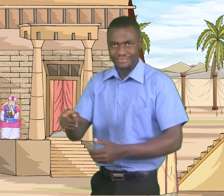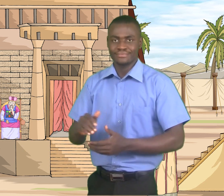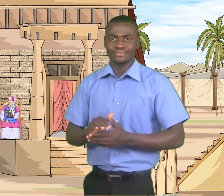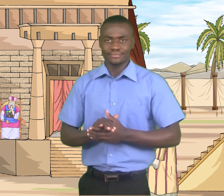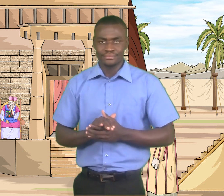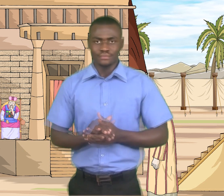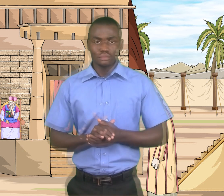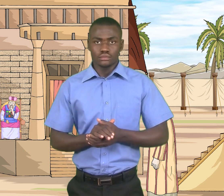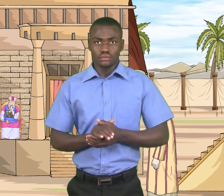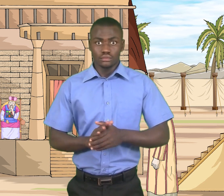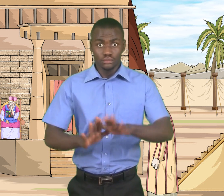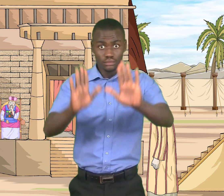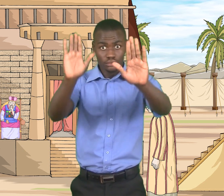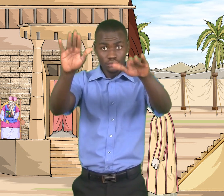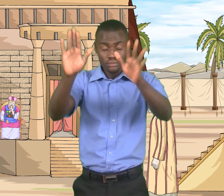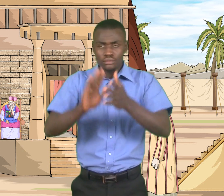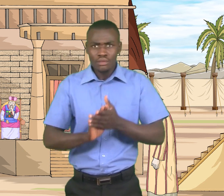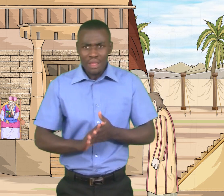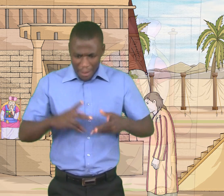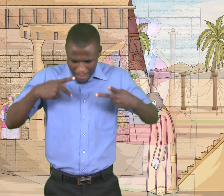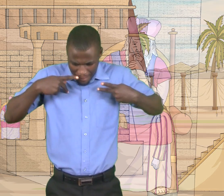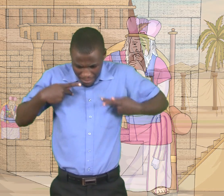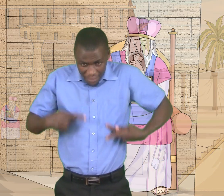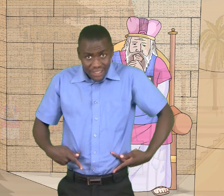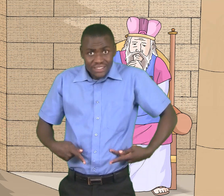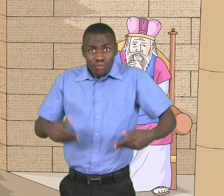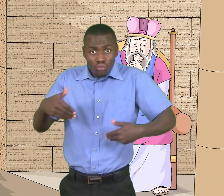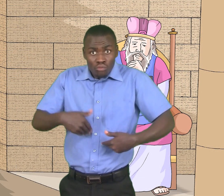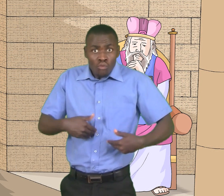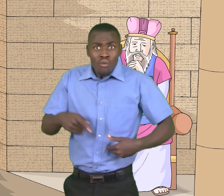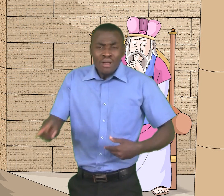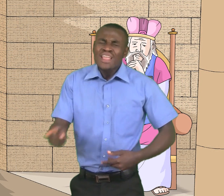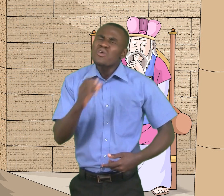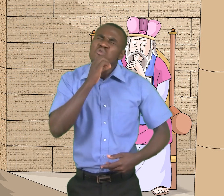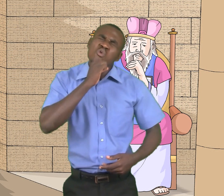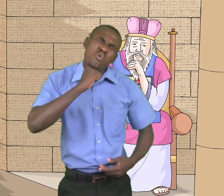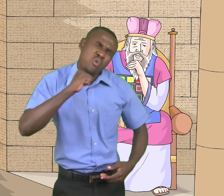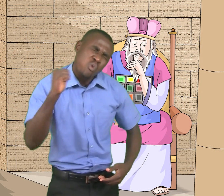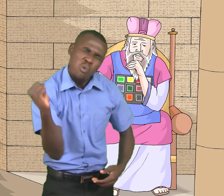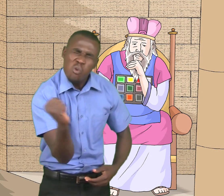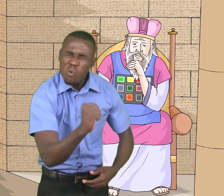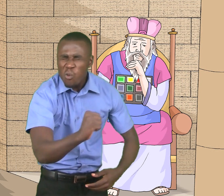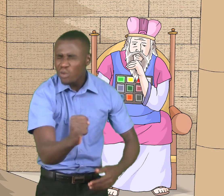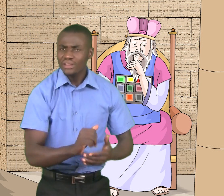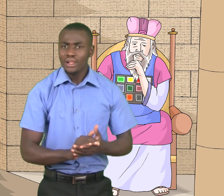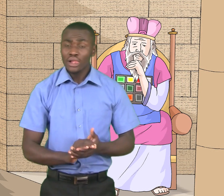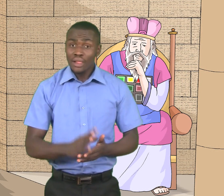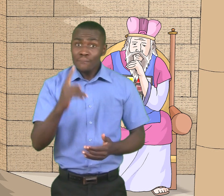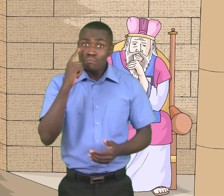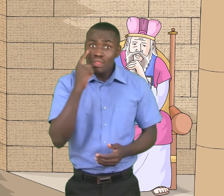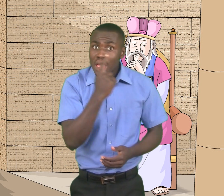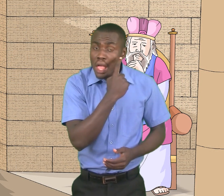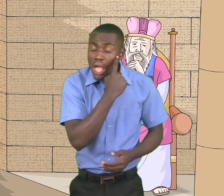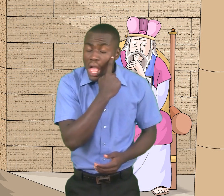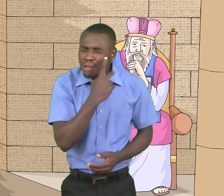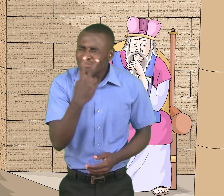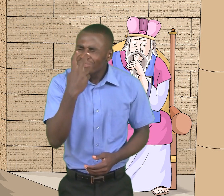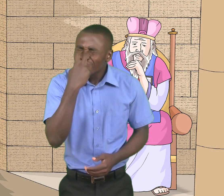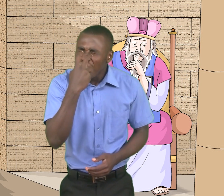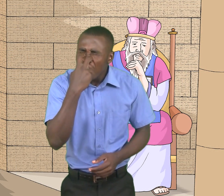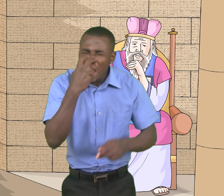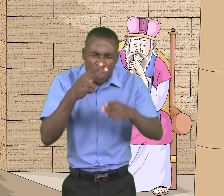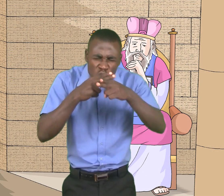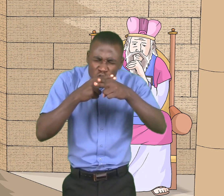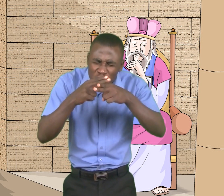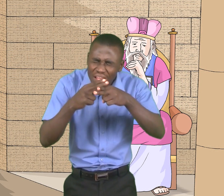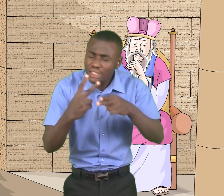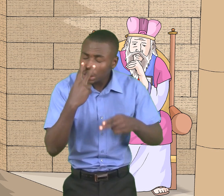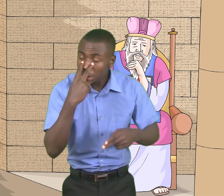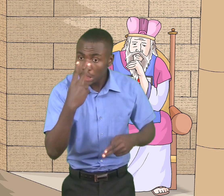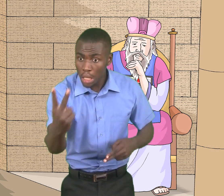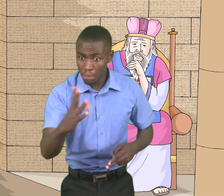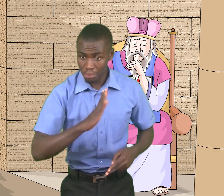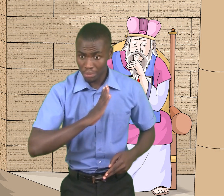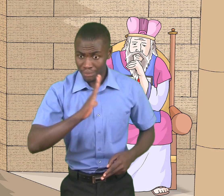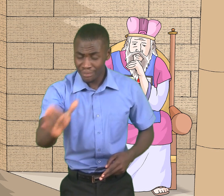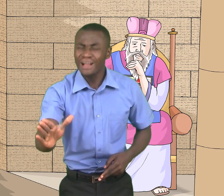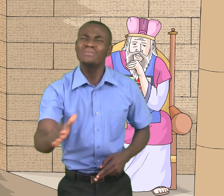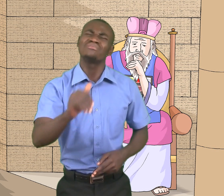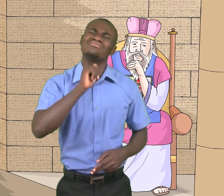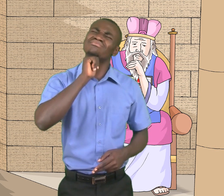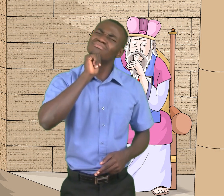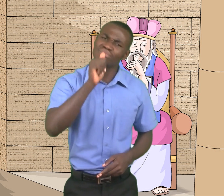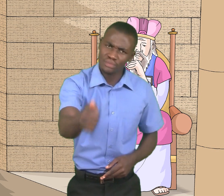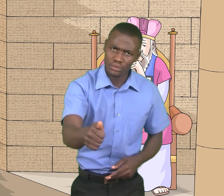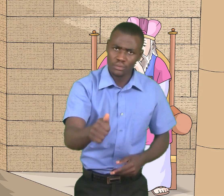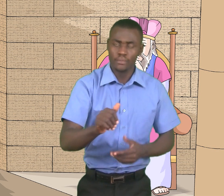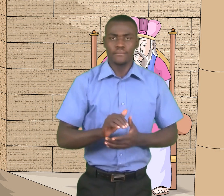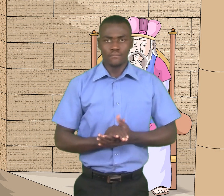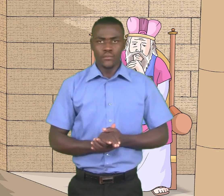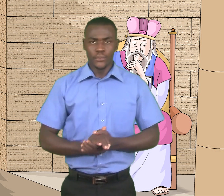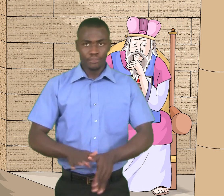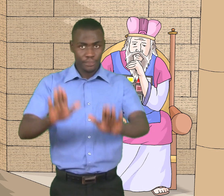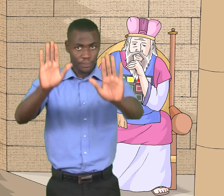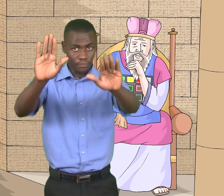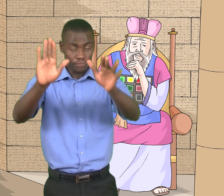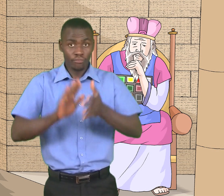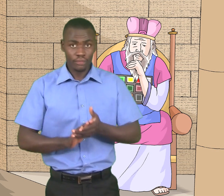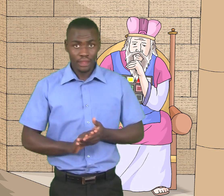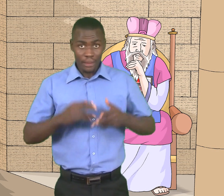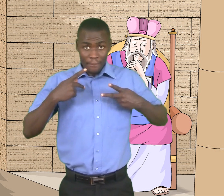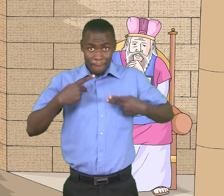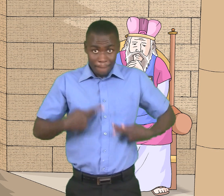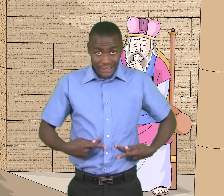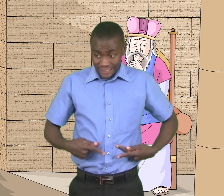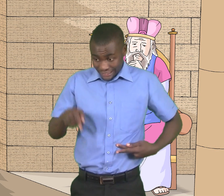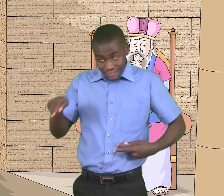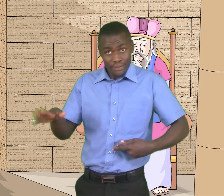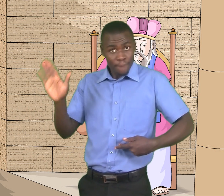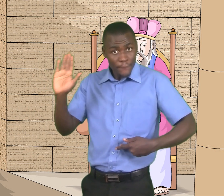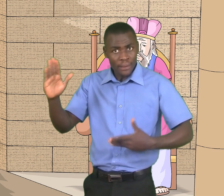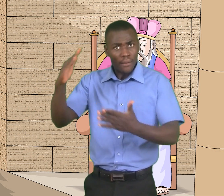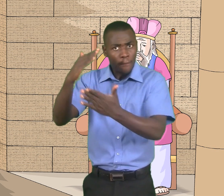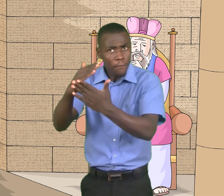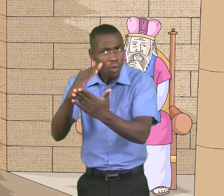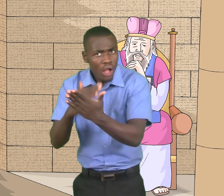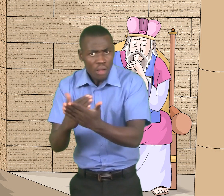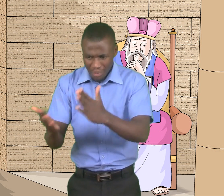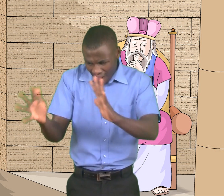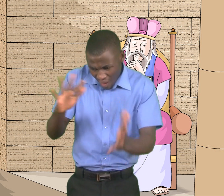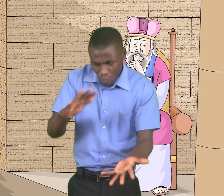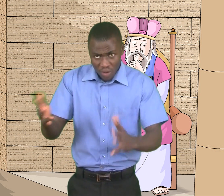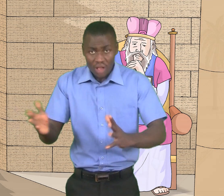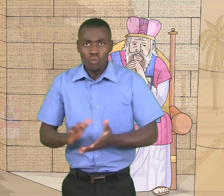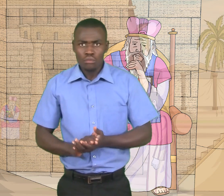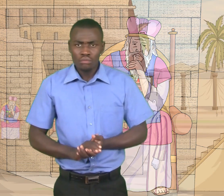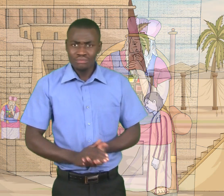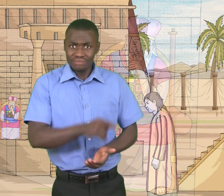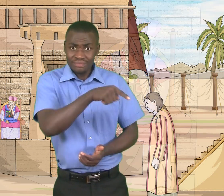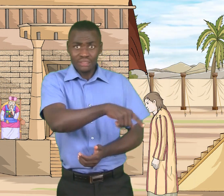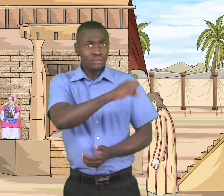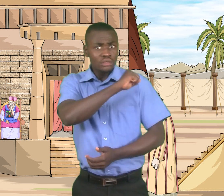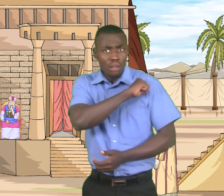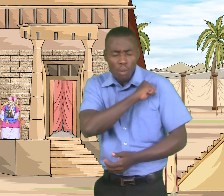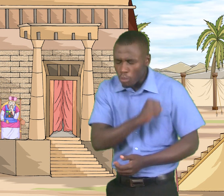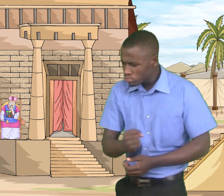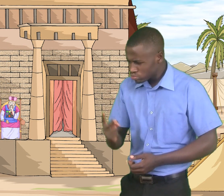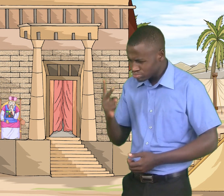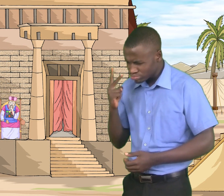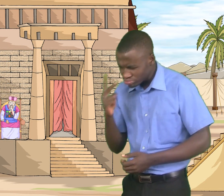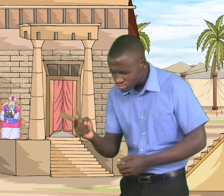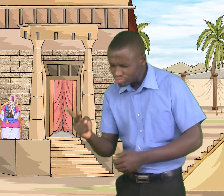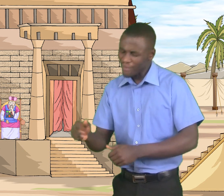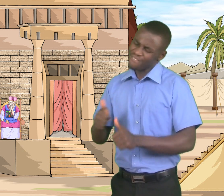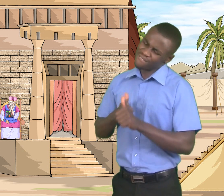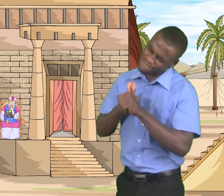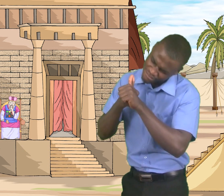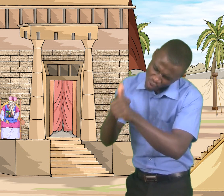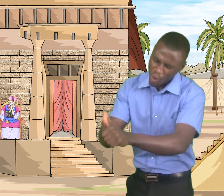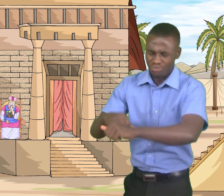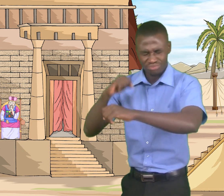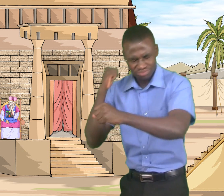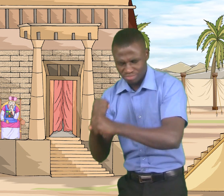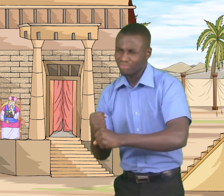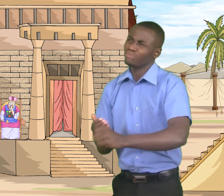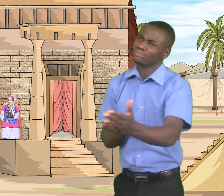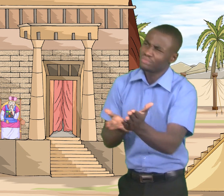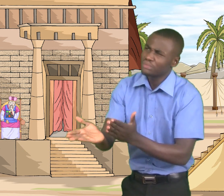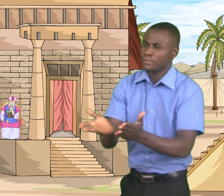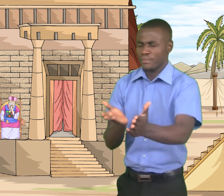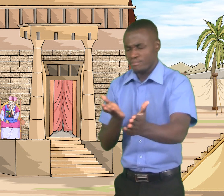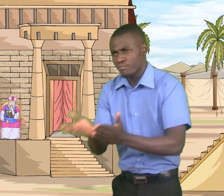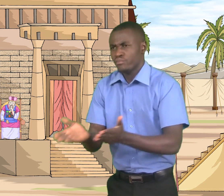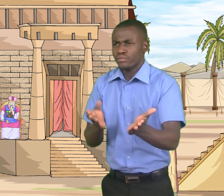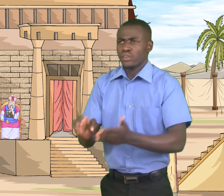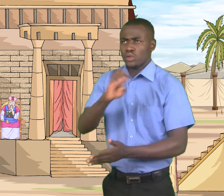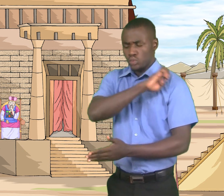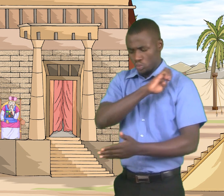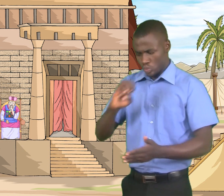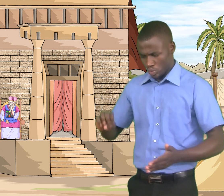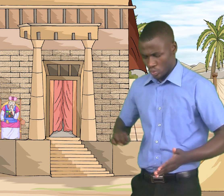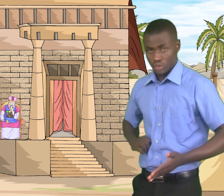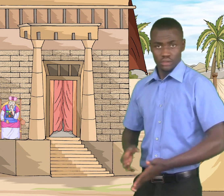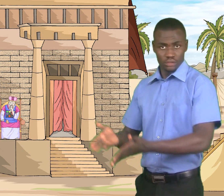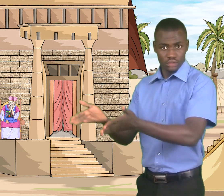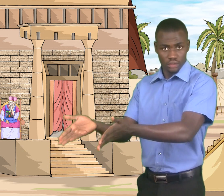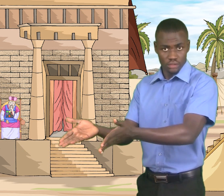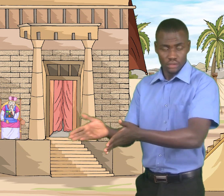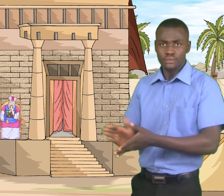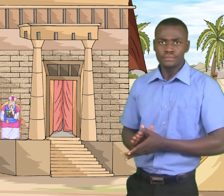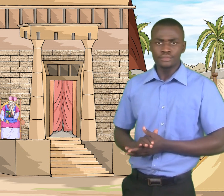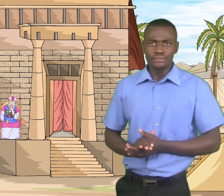And the boy Samuel ministered to the LORD before Eli.